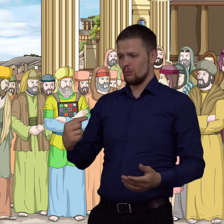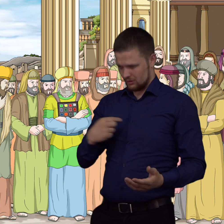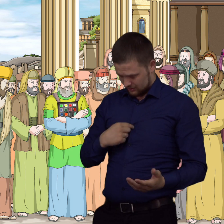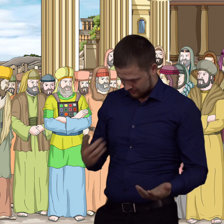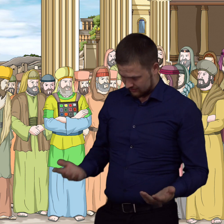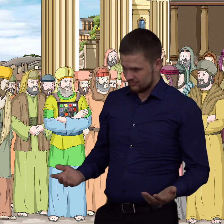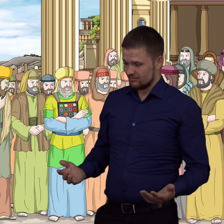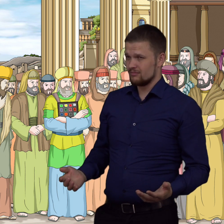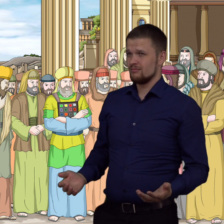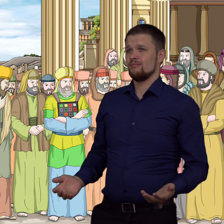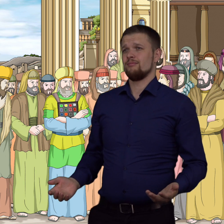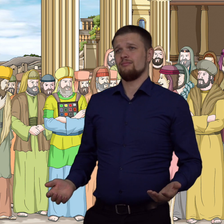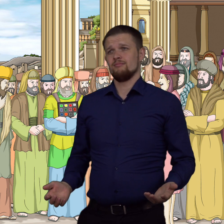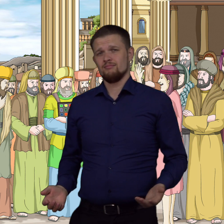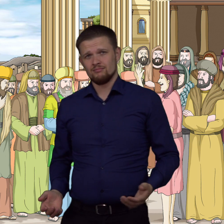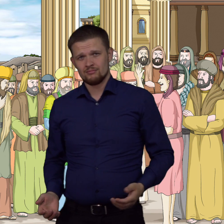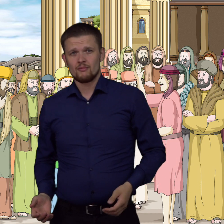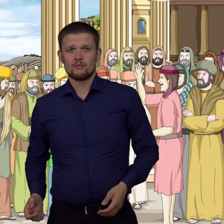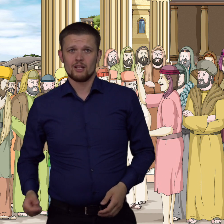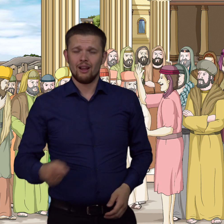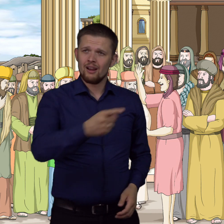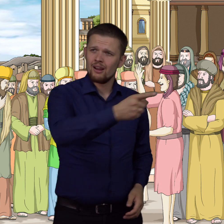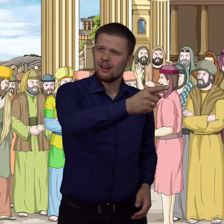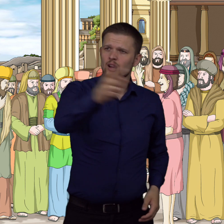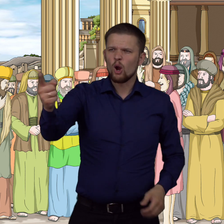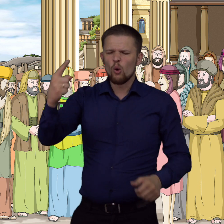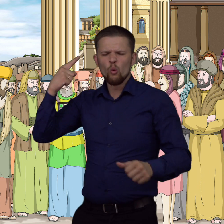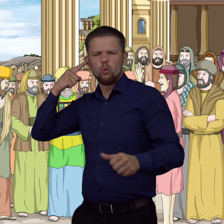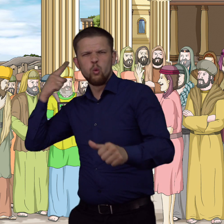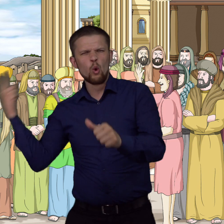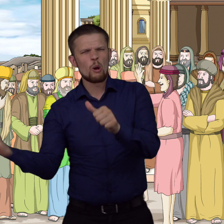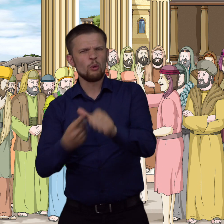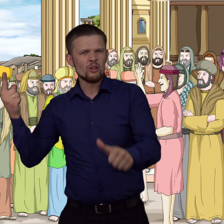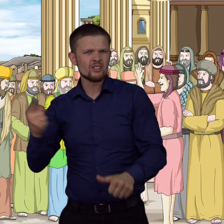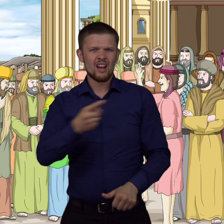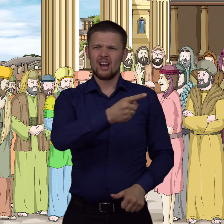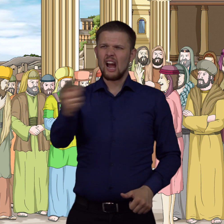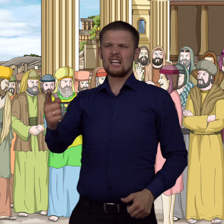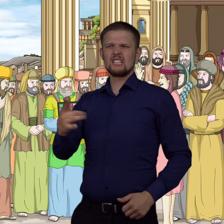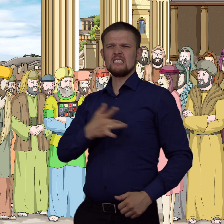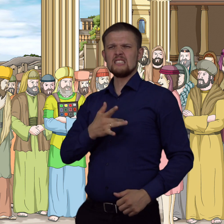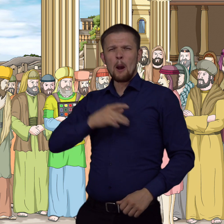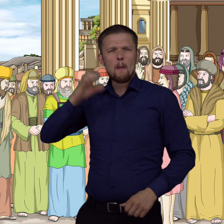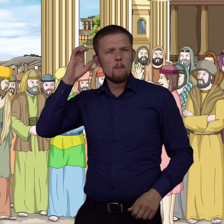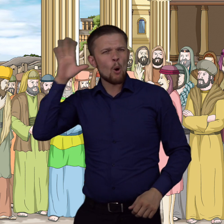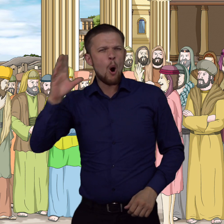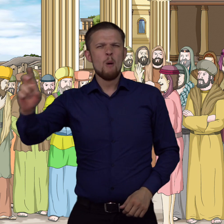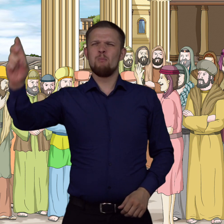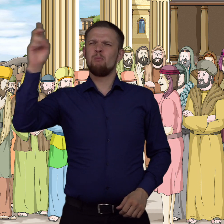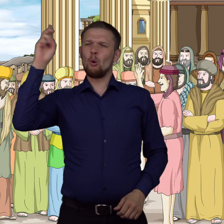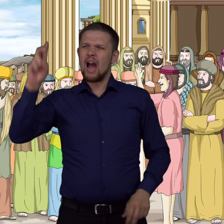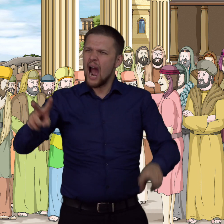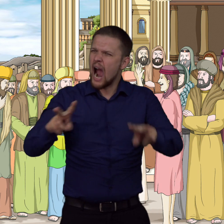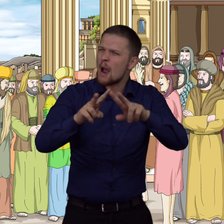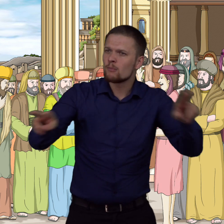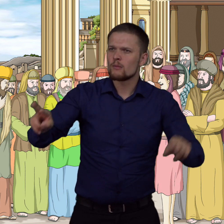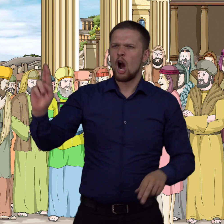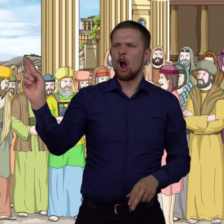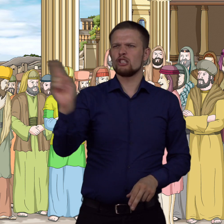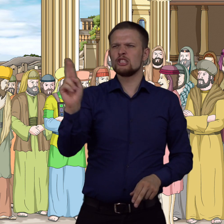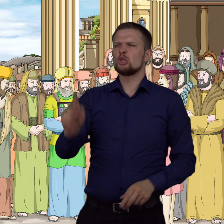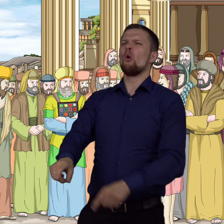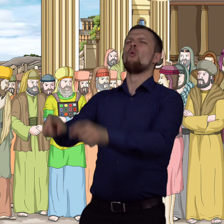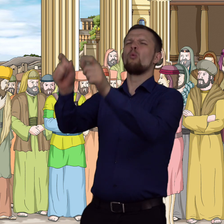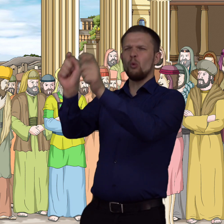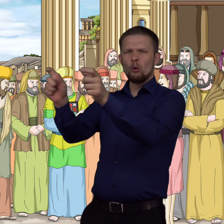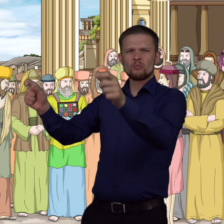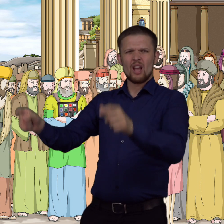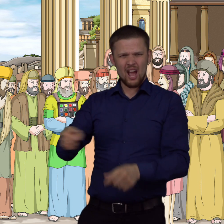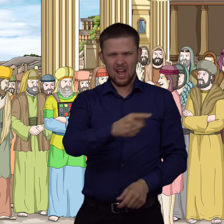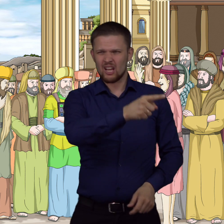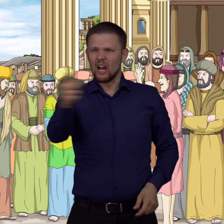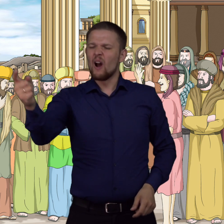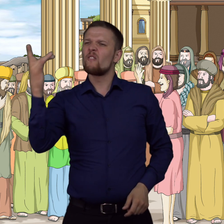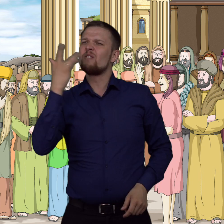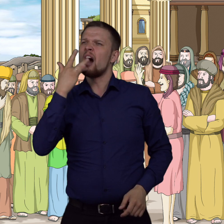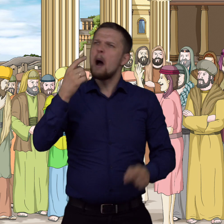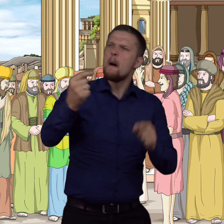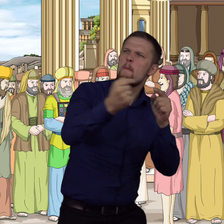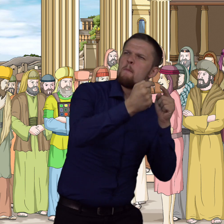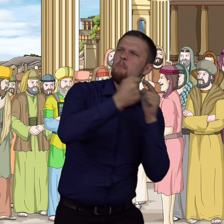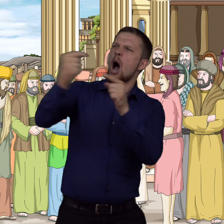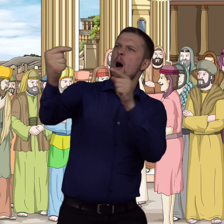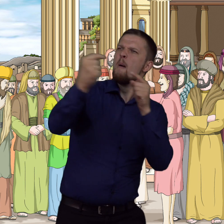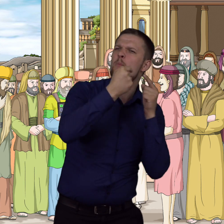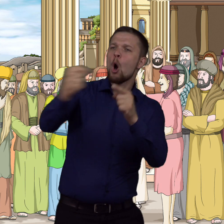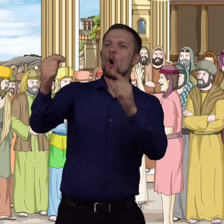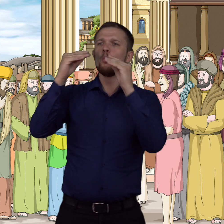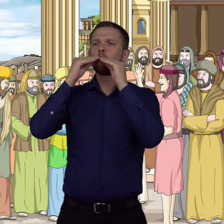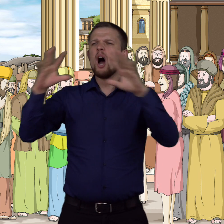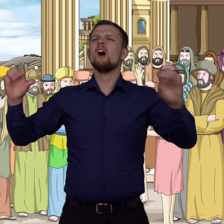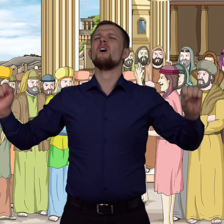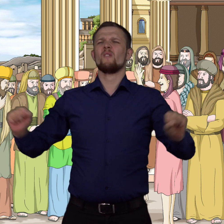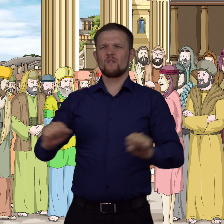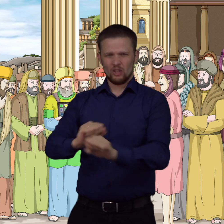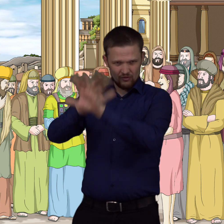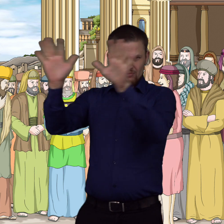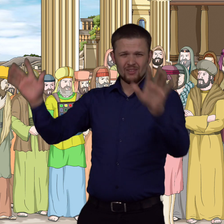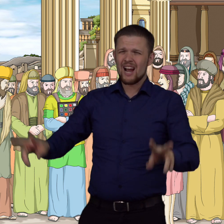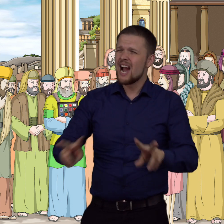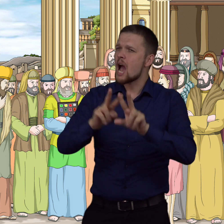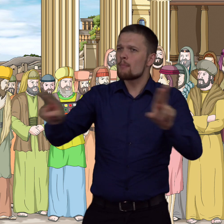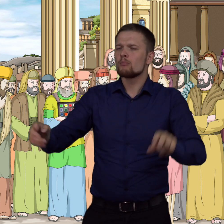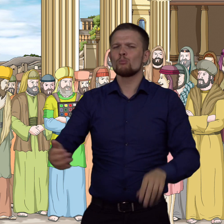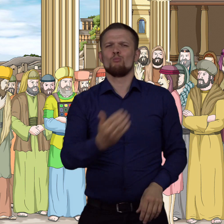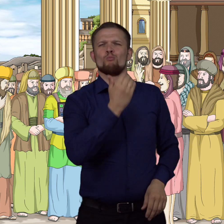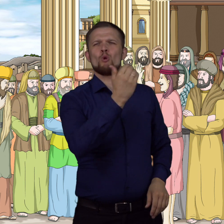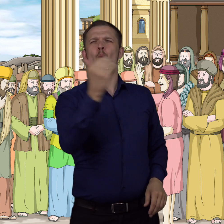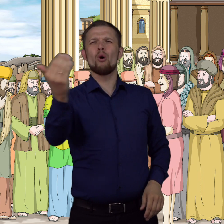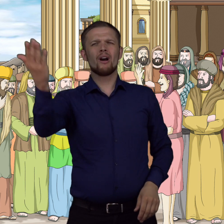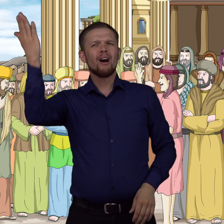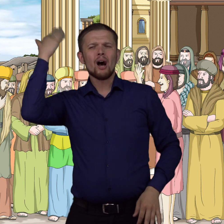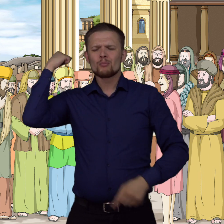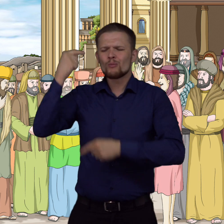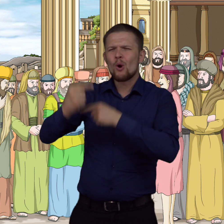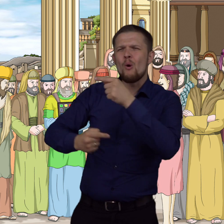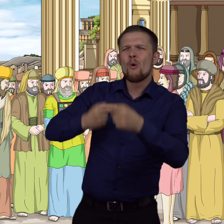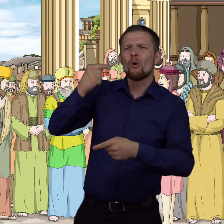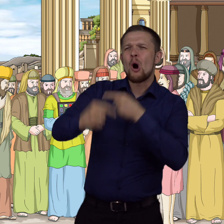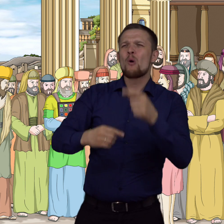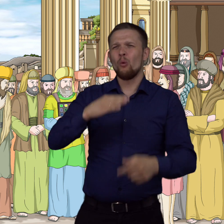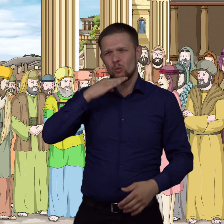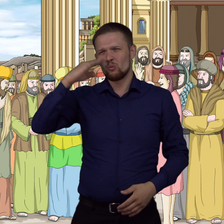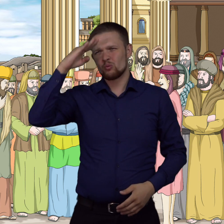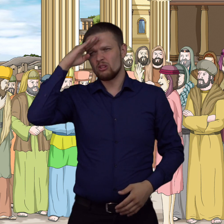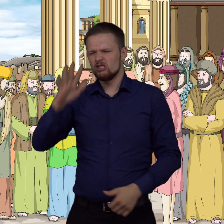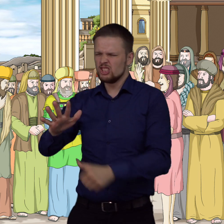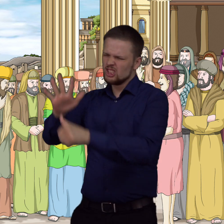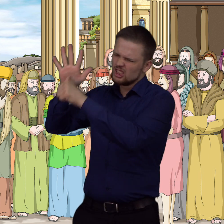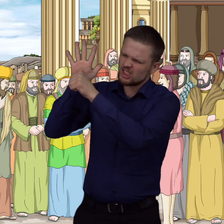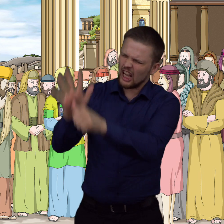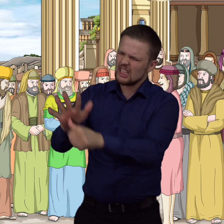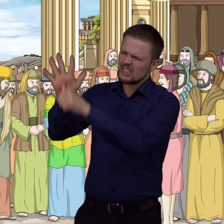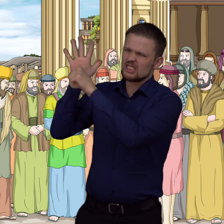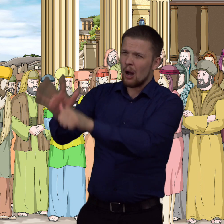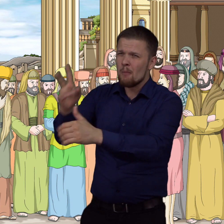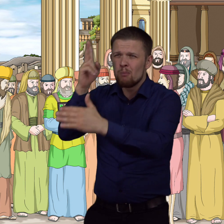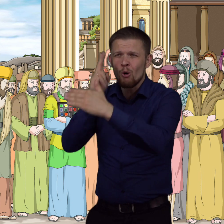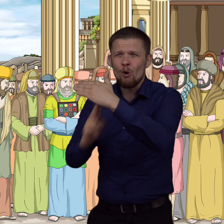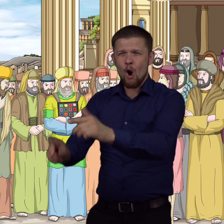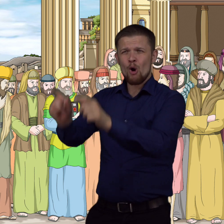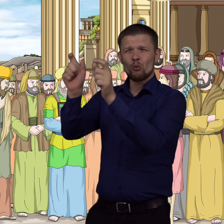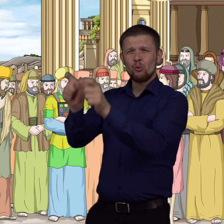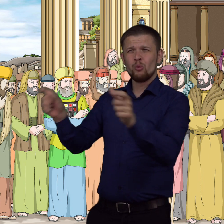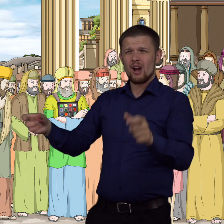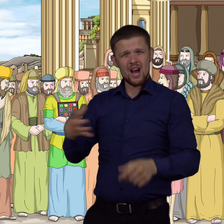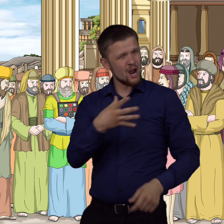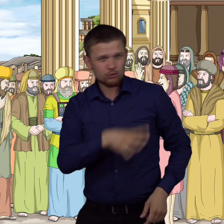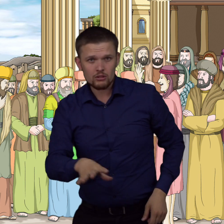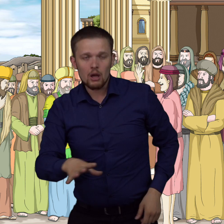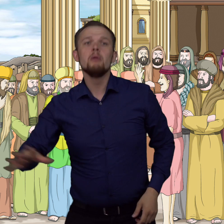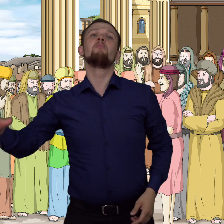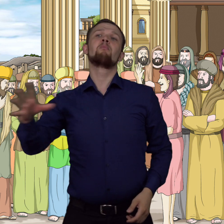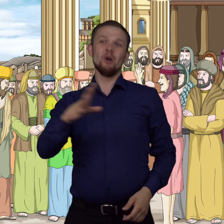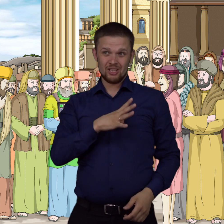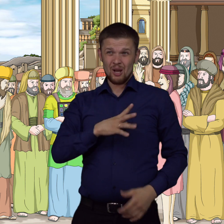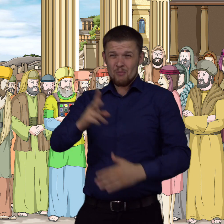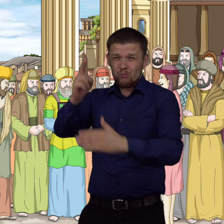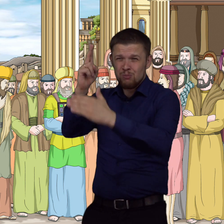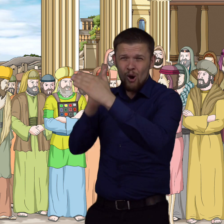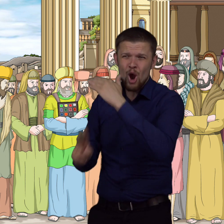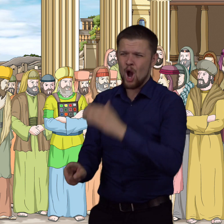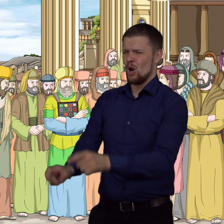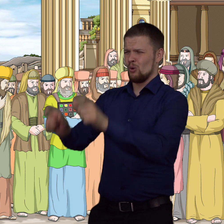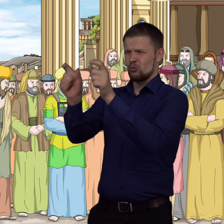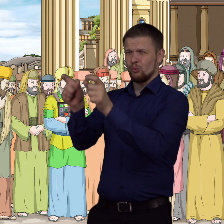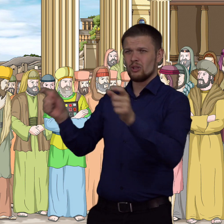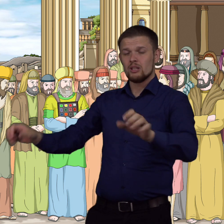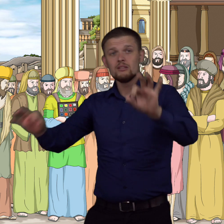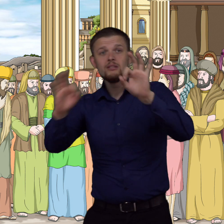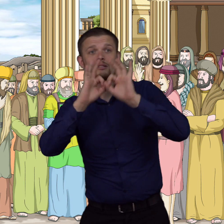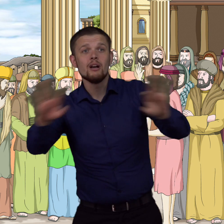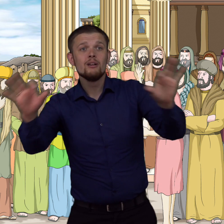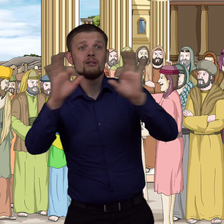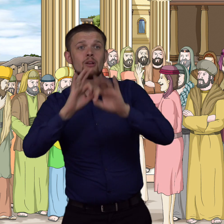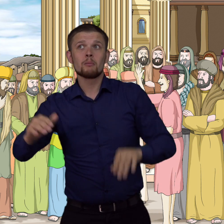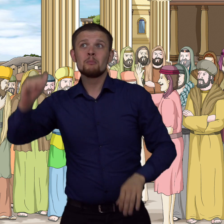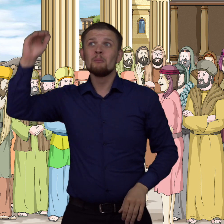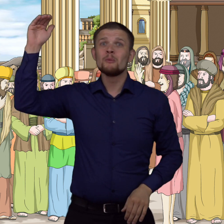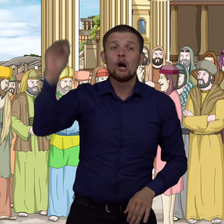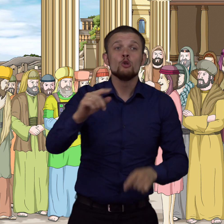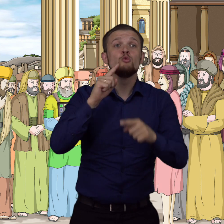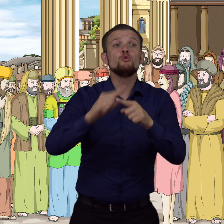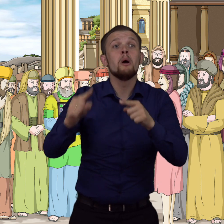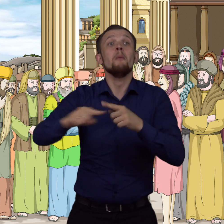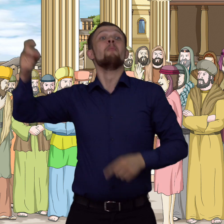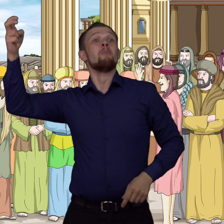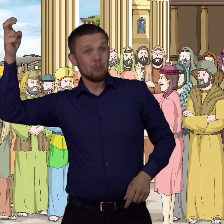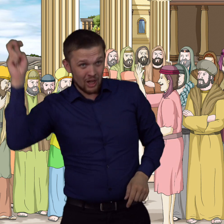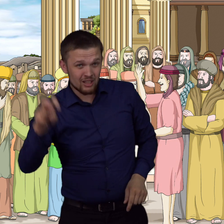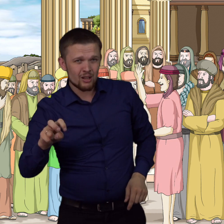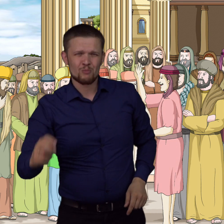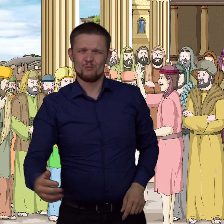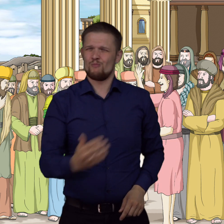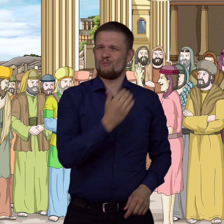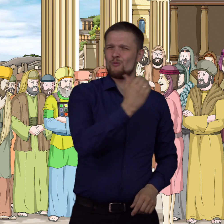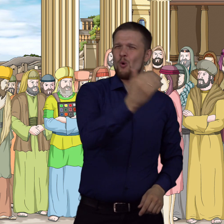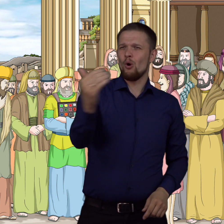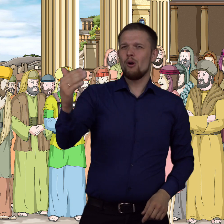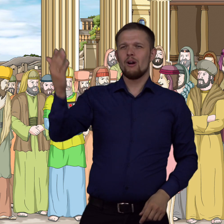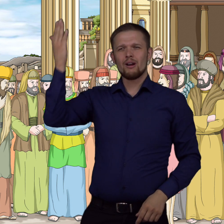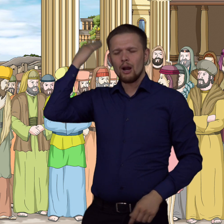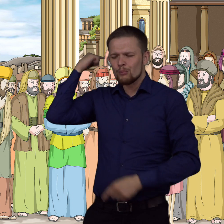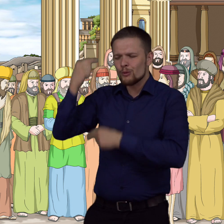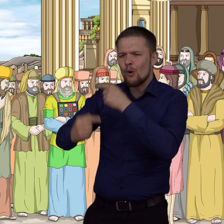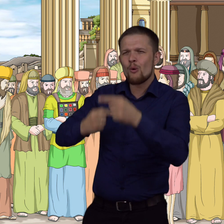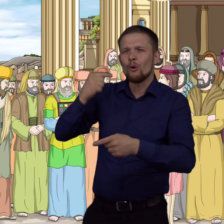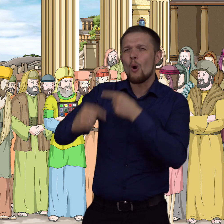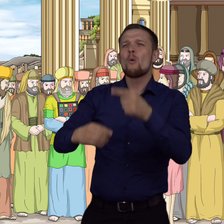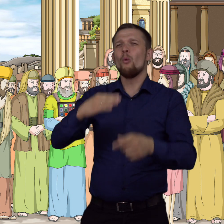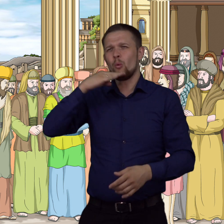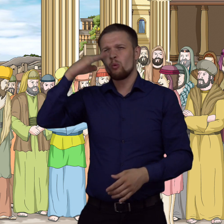You always resist the Holy Spirit, just as your fathers did. Which of the prophets did your fathers fail to persecute?